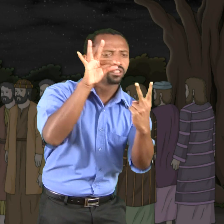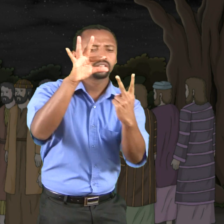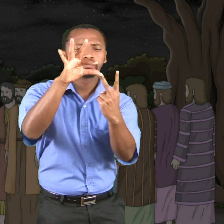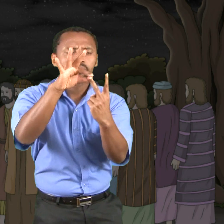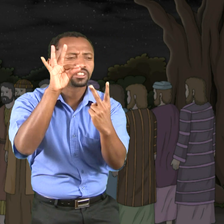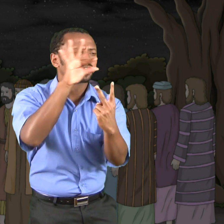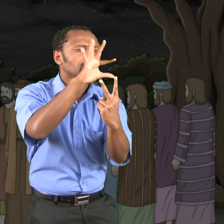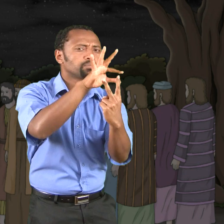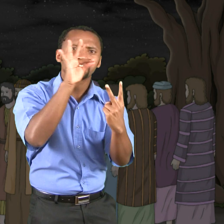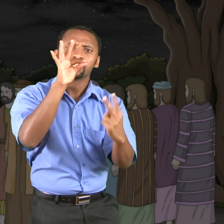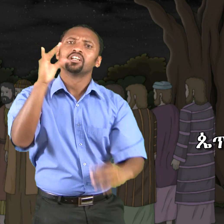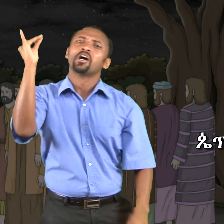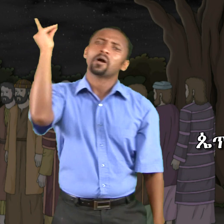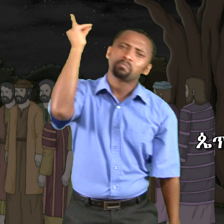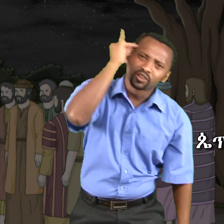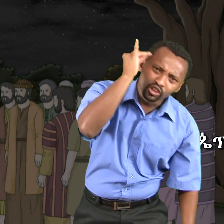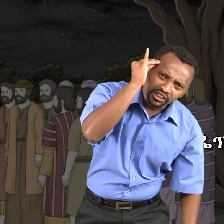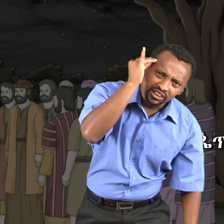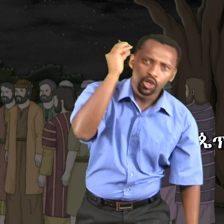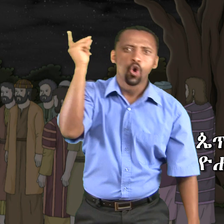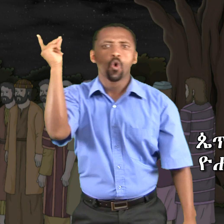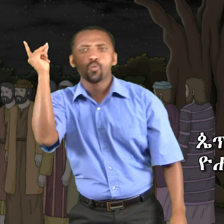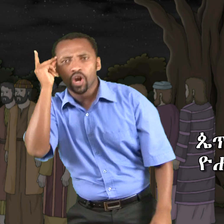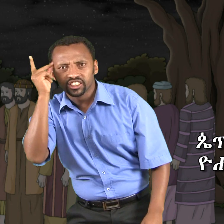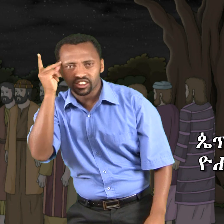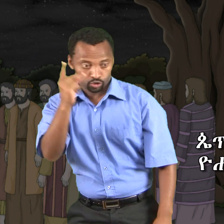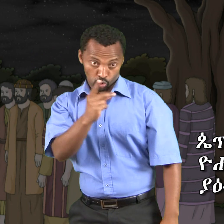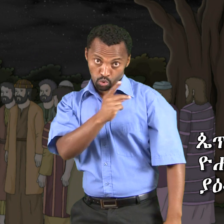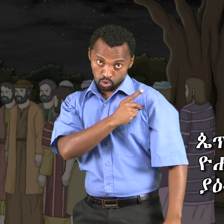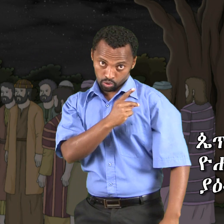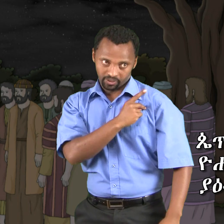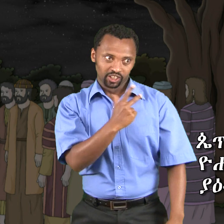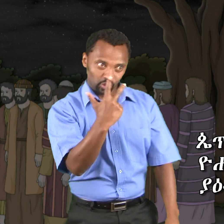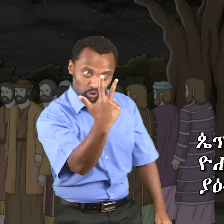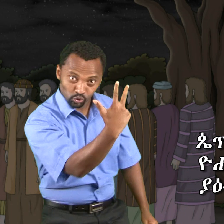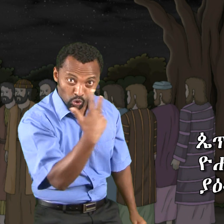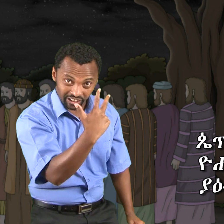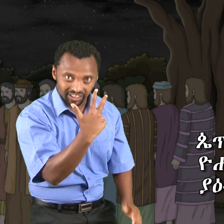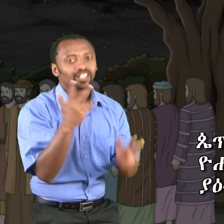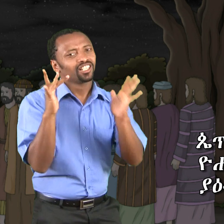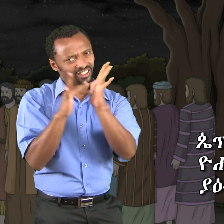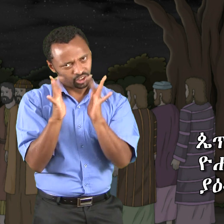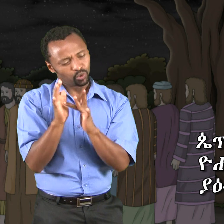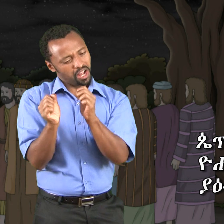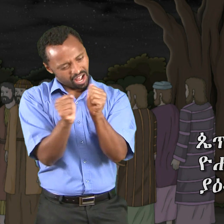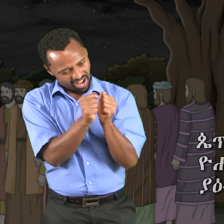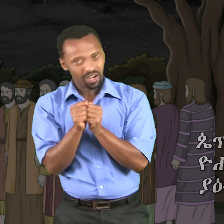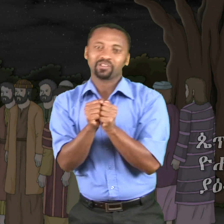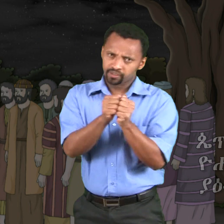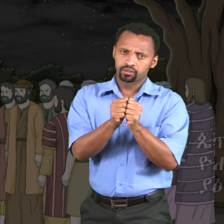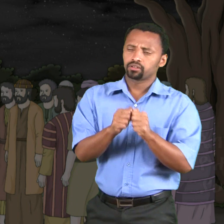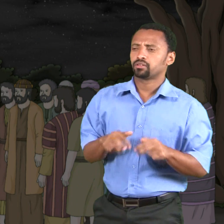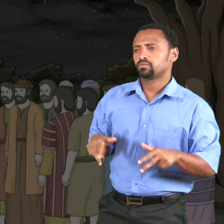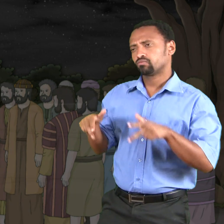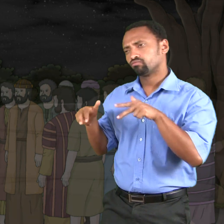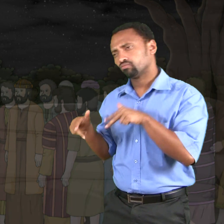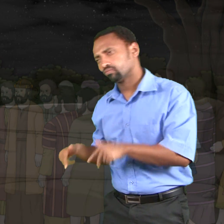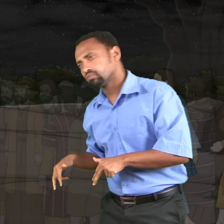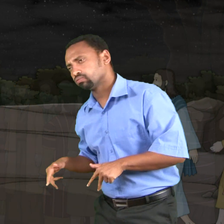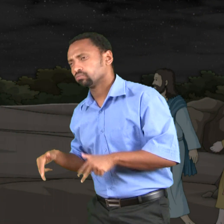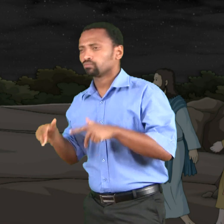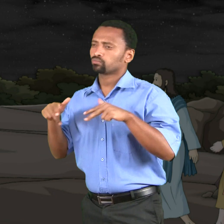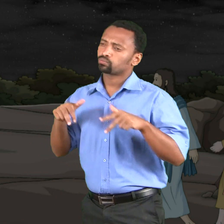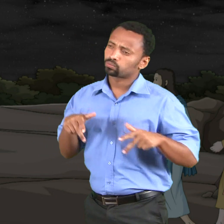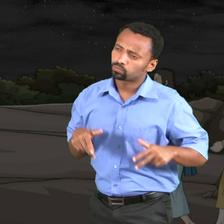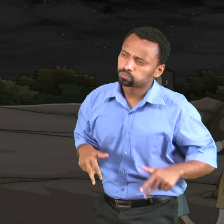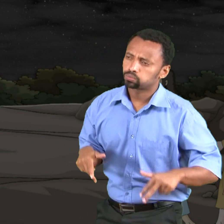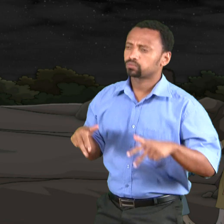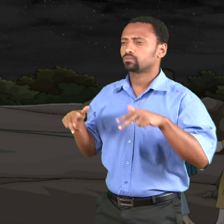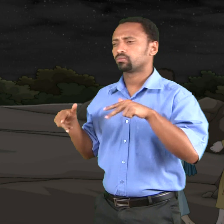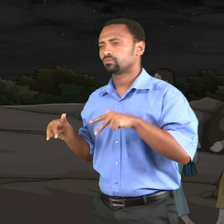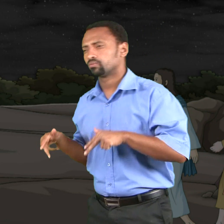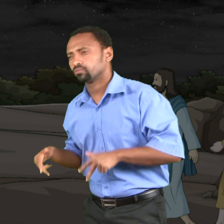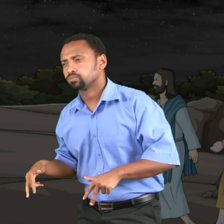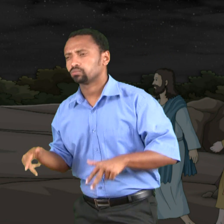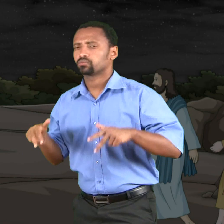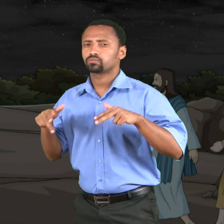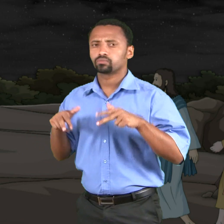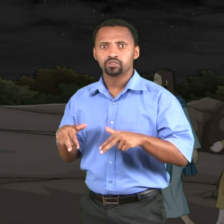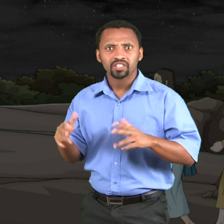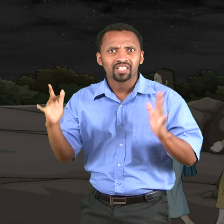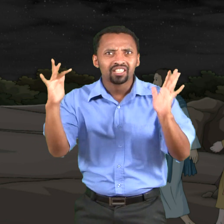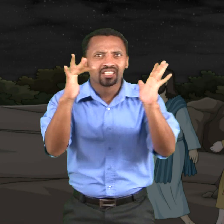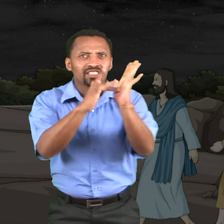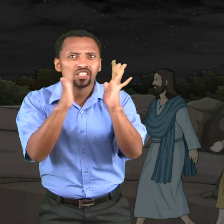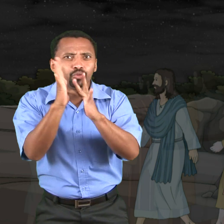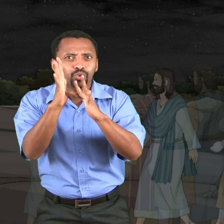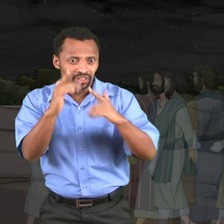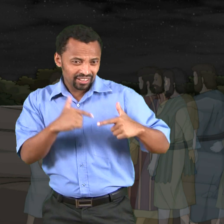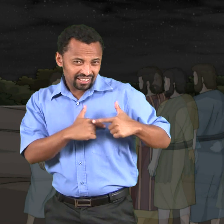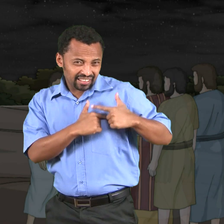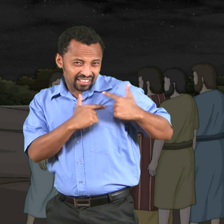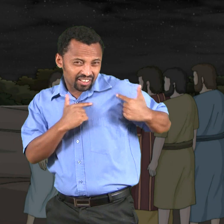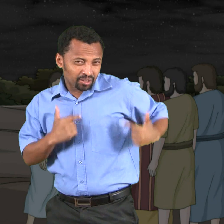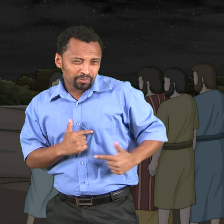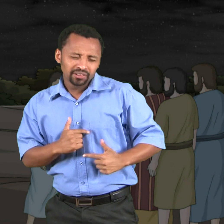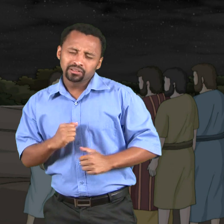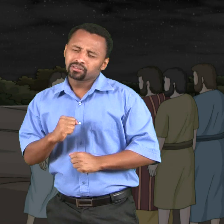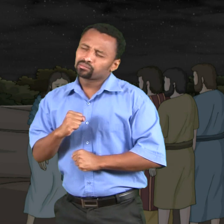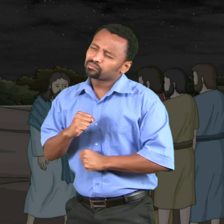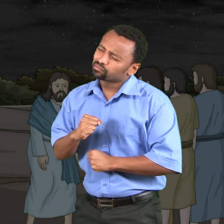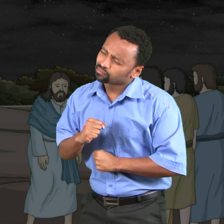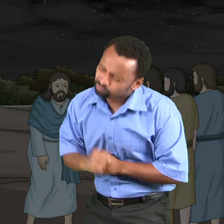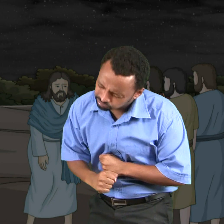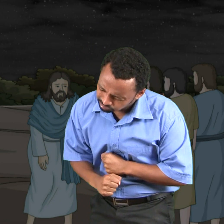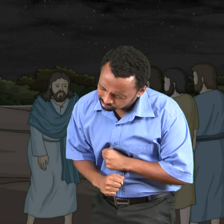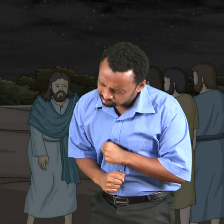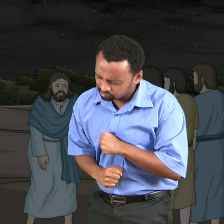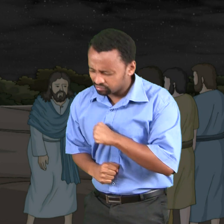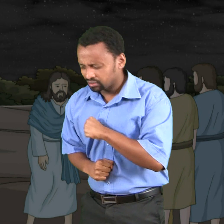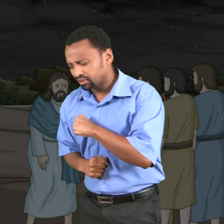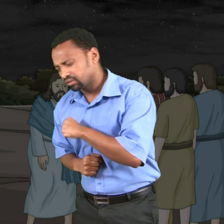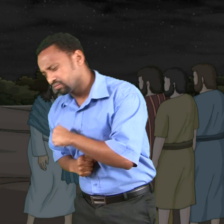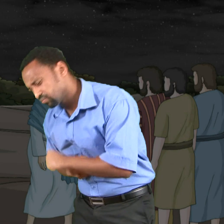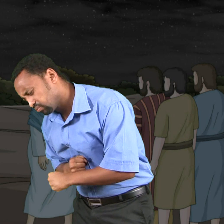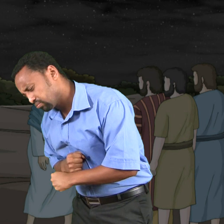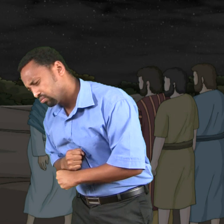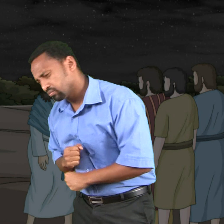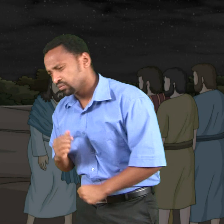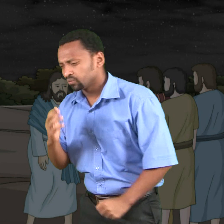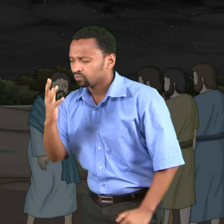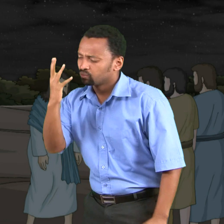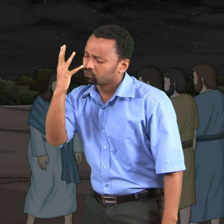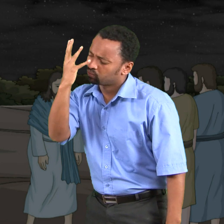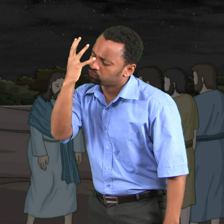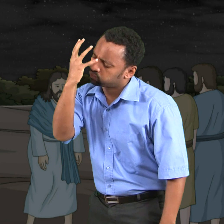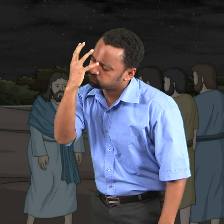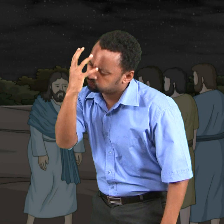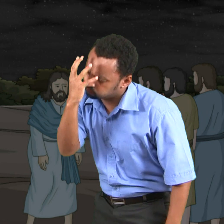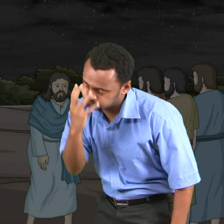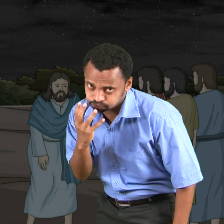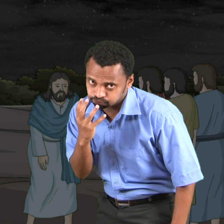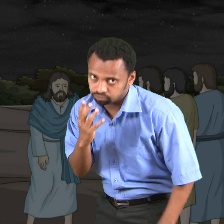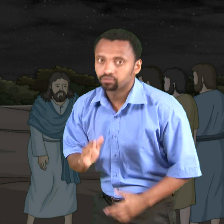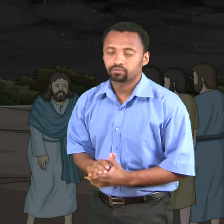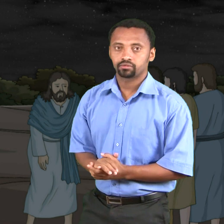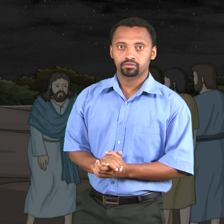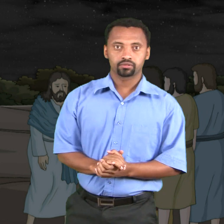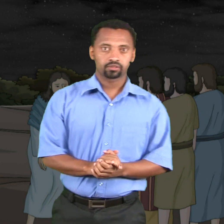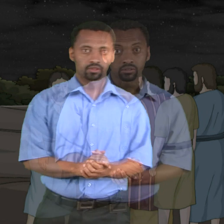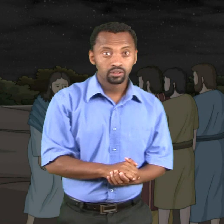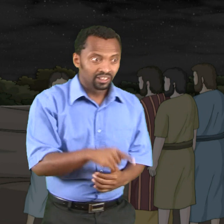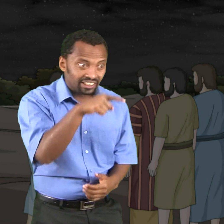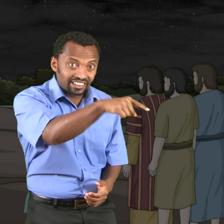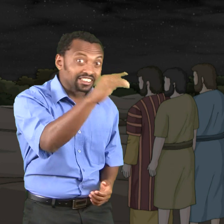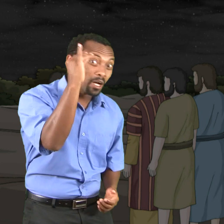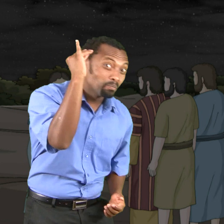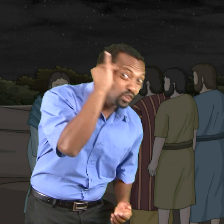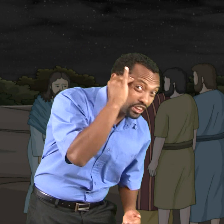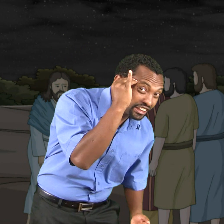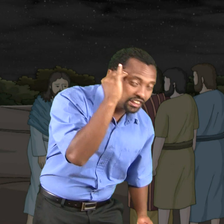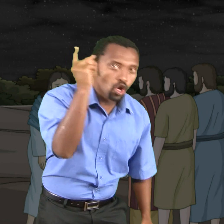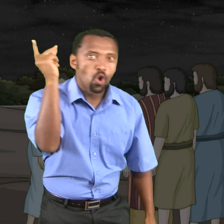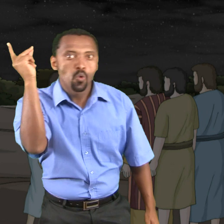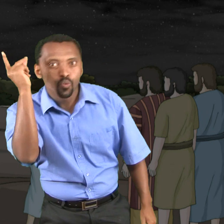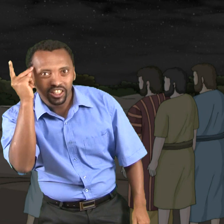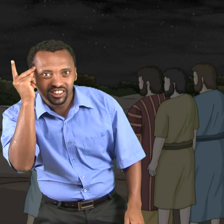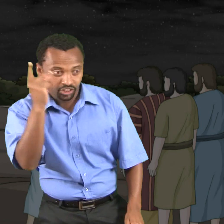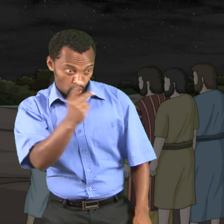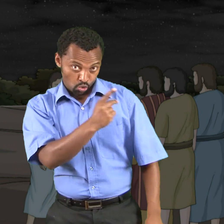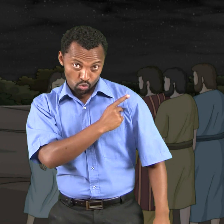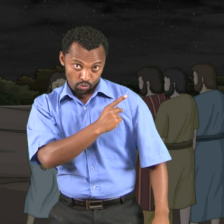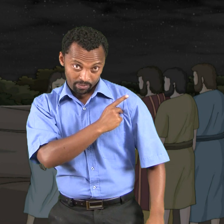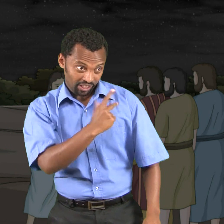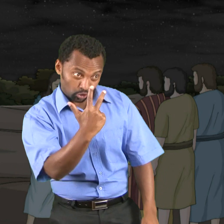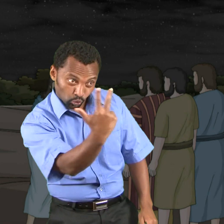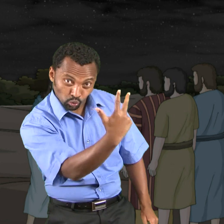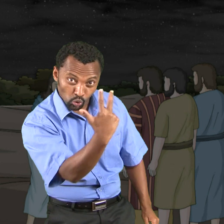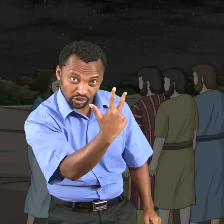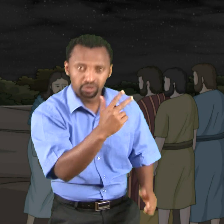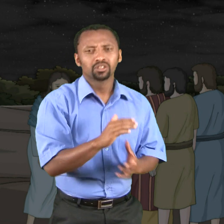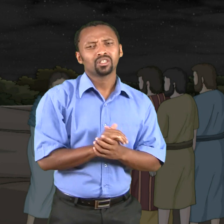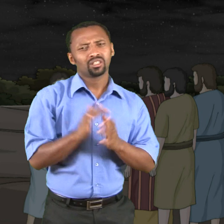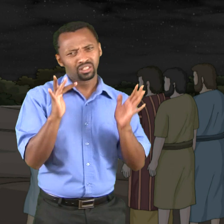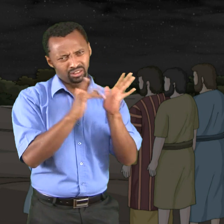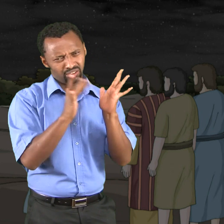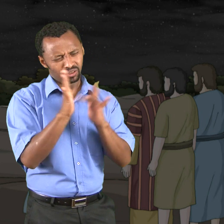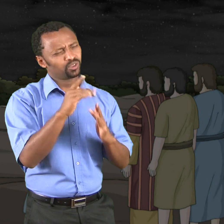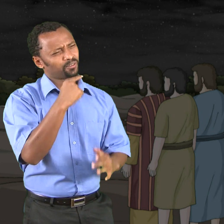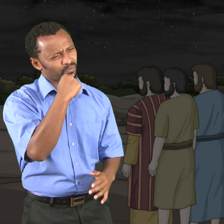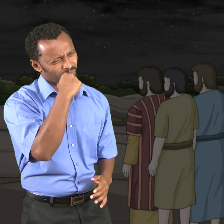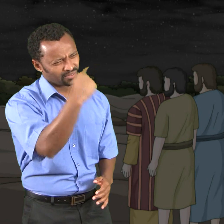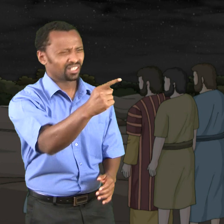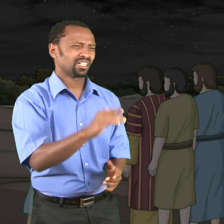He took with Him Peter and the two sons of Zebedee and began to be sorrowful and deeply distressed.